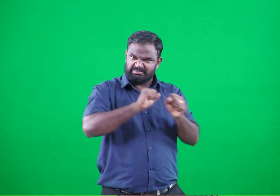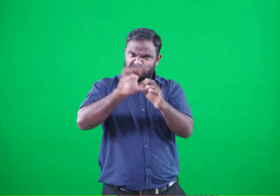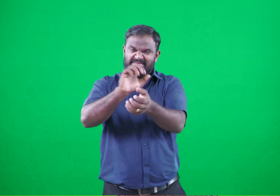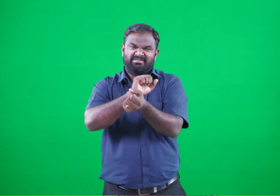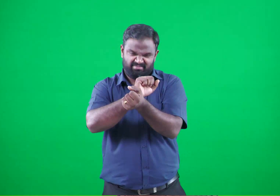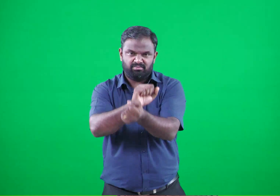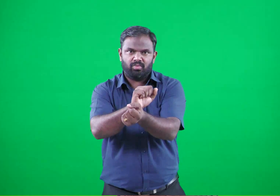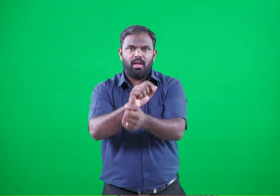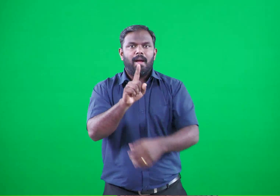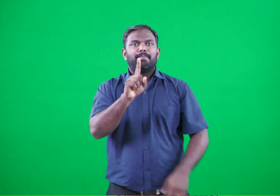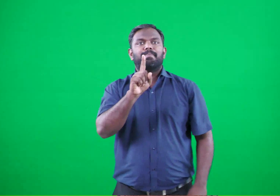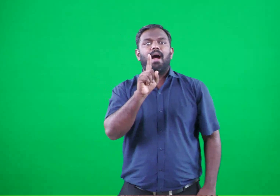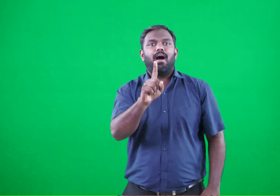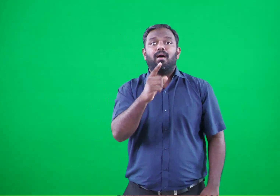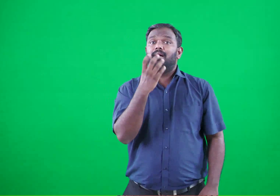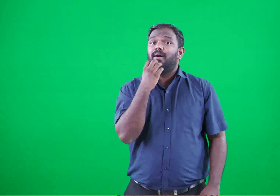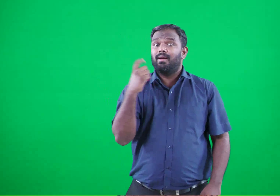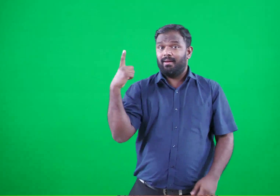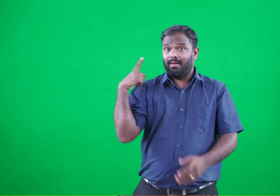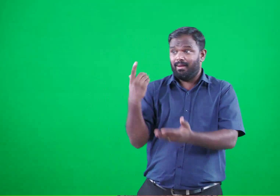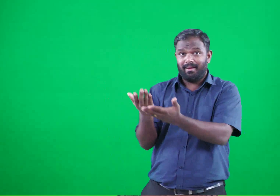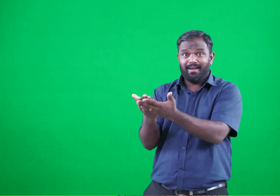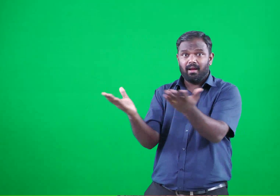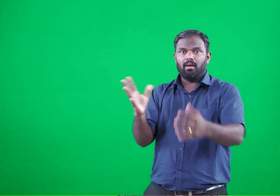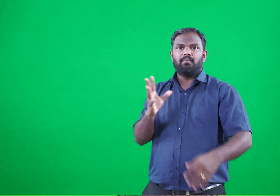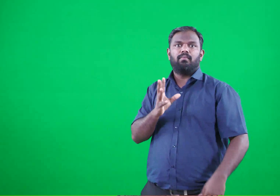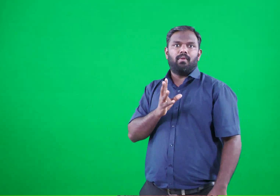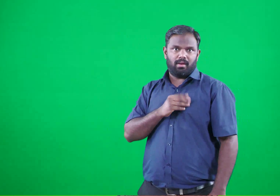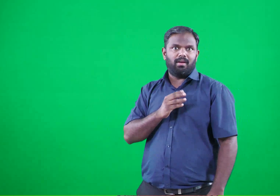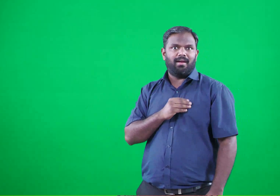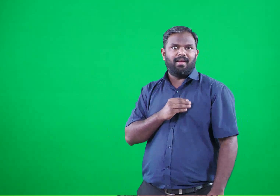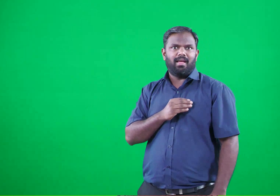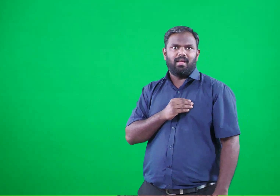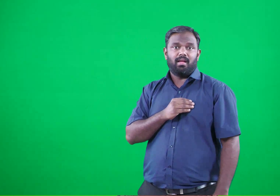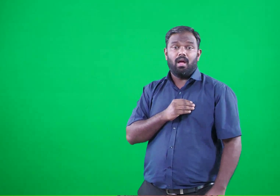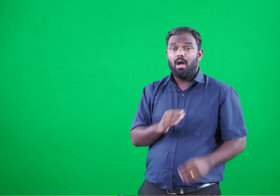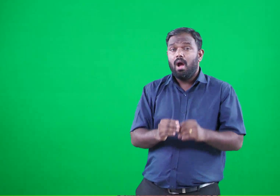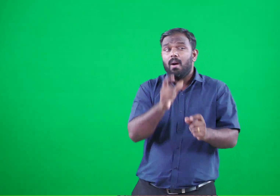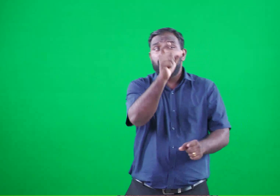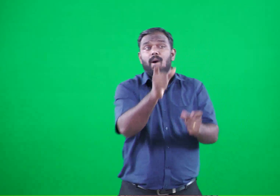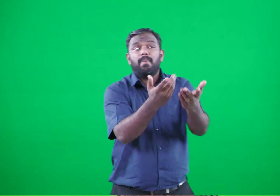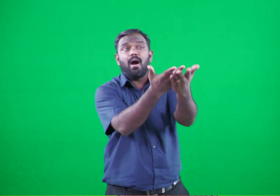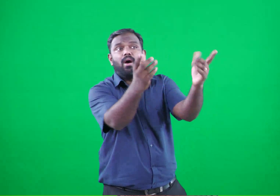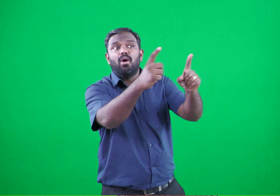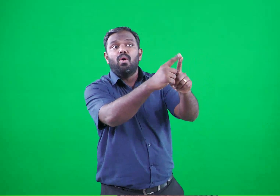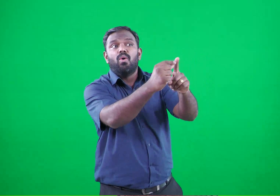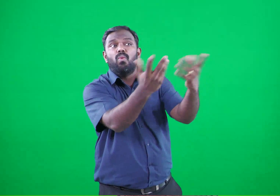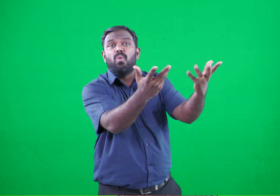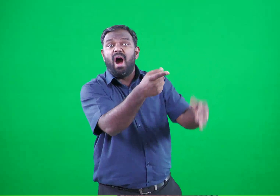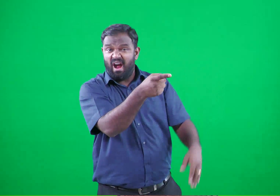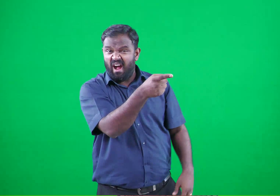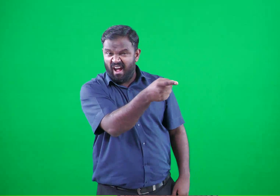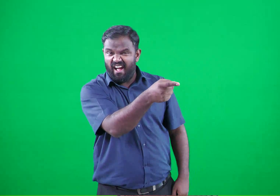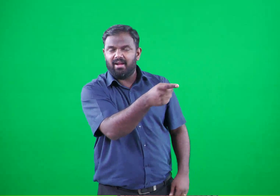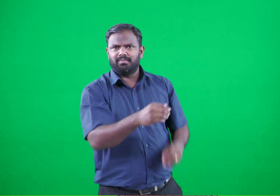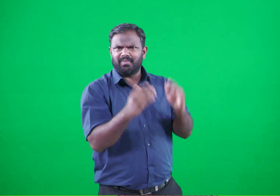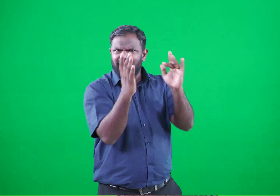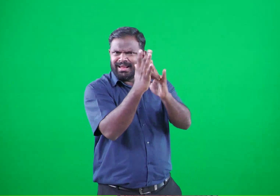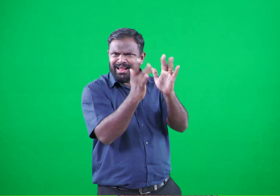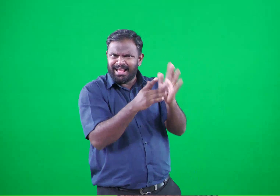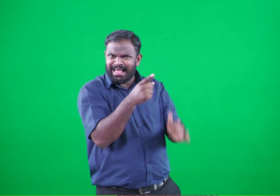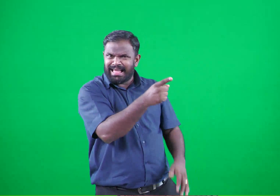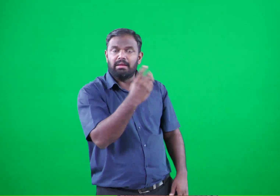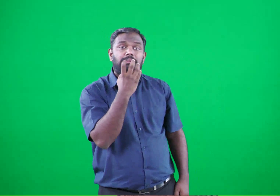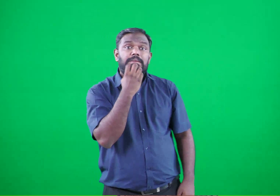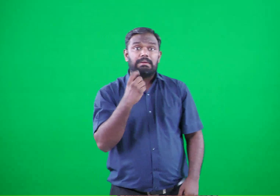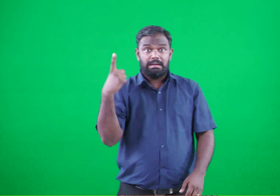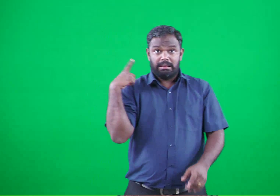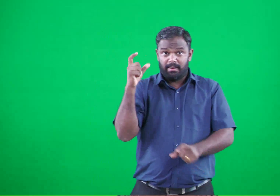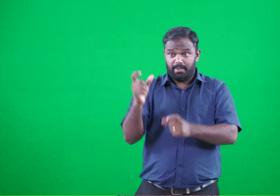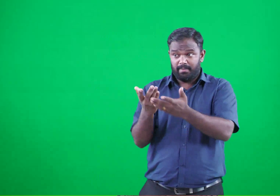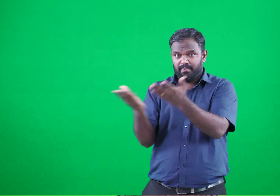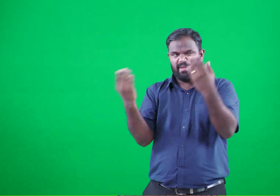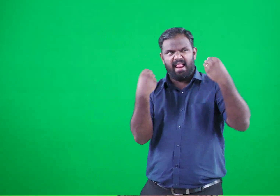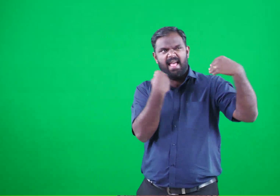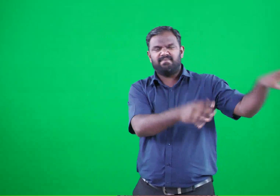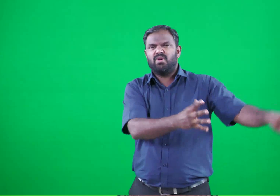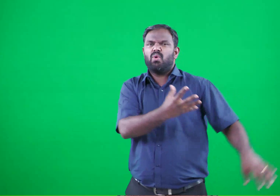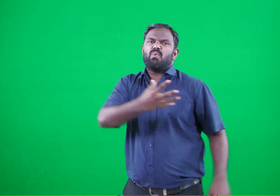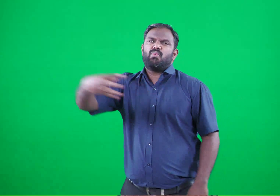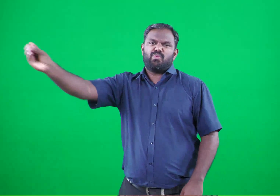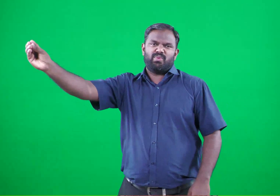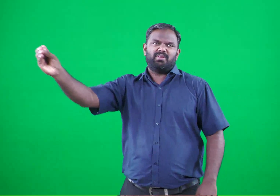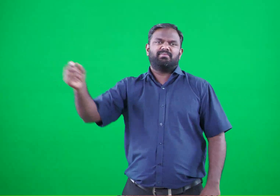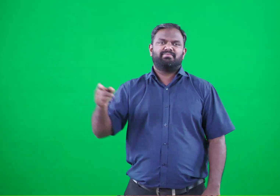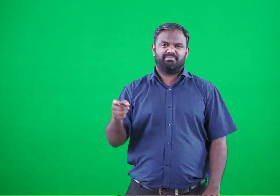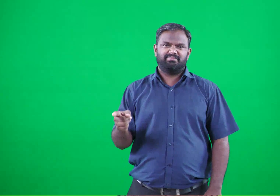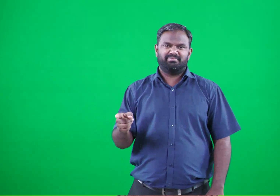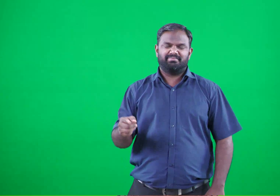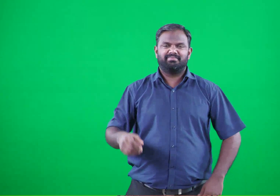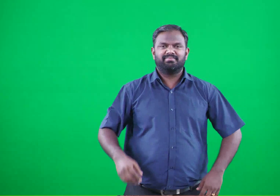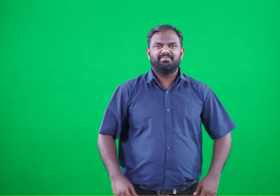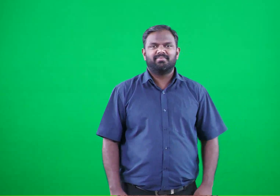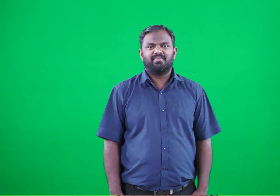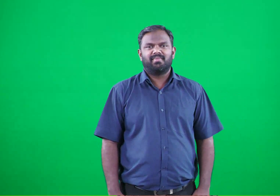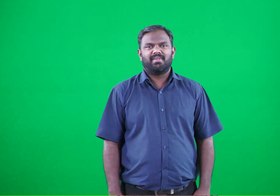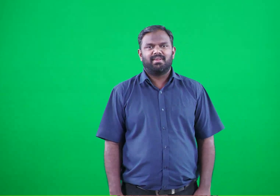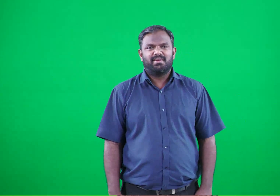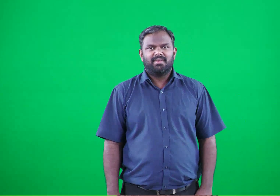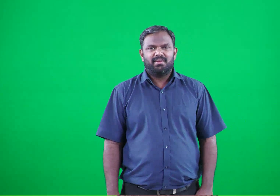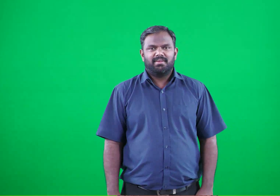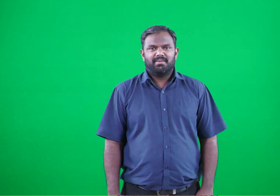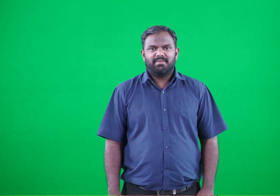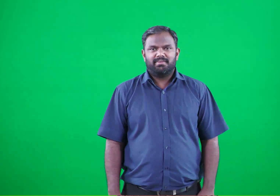But fearing the crowd, they left Him and went away.